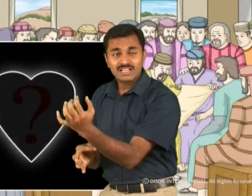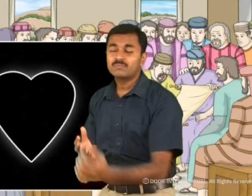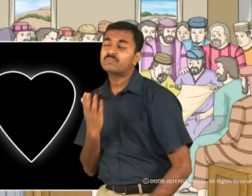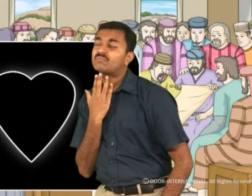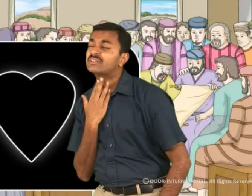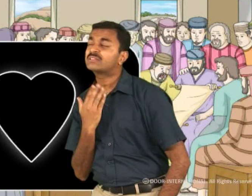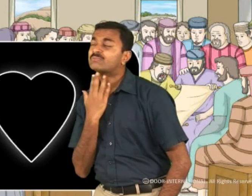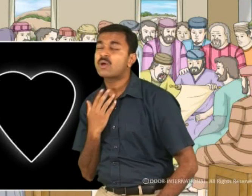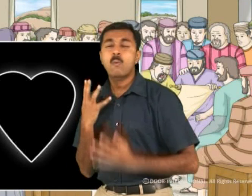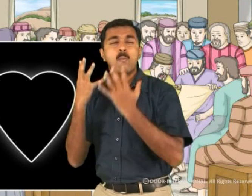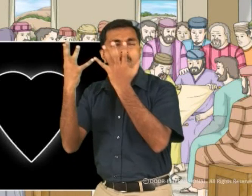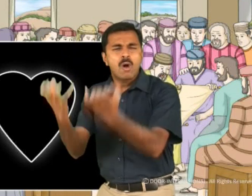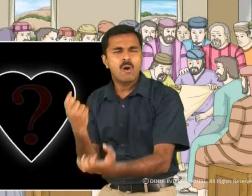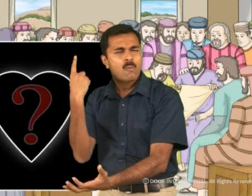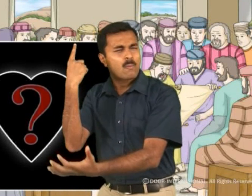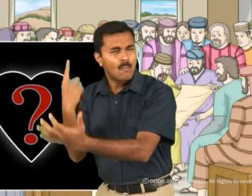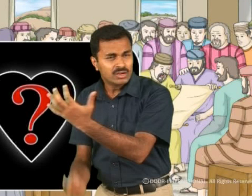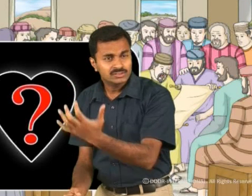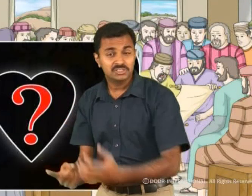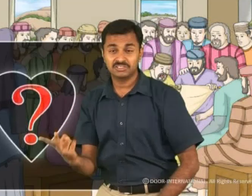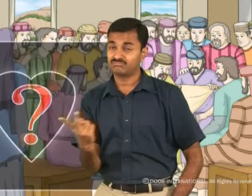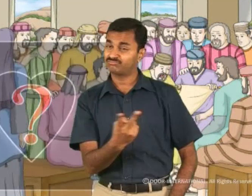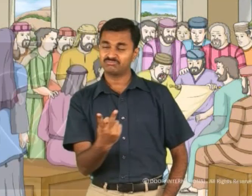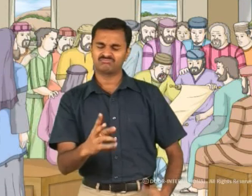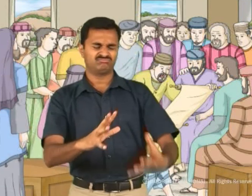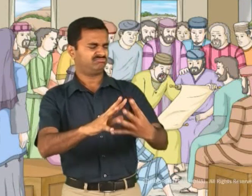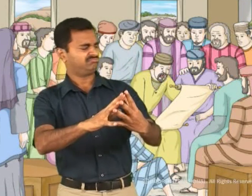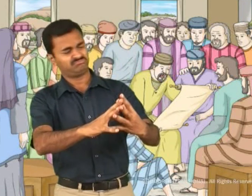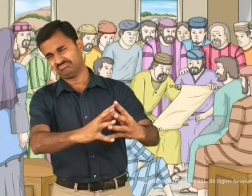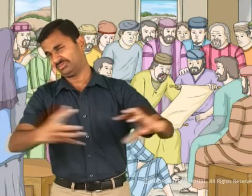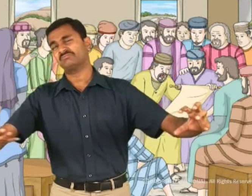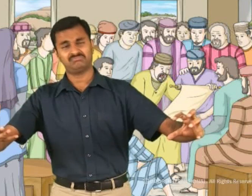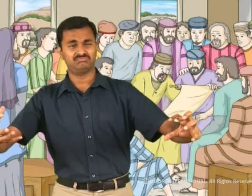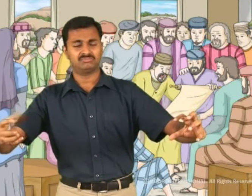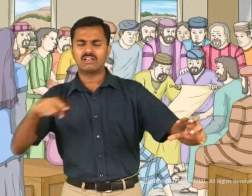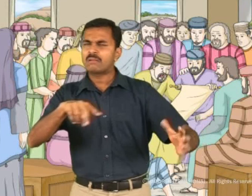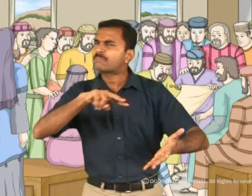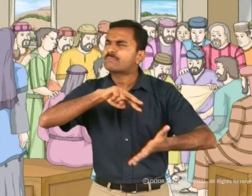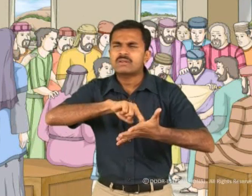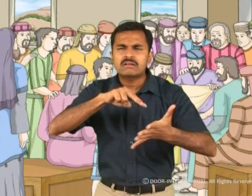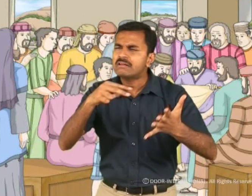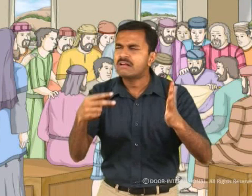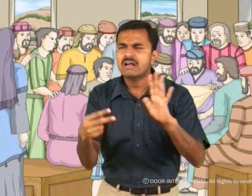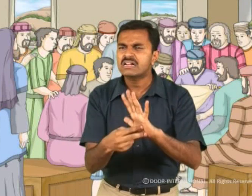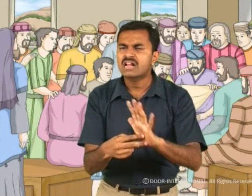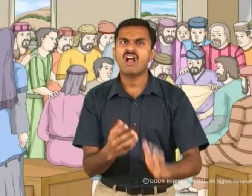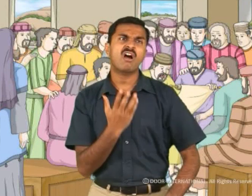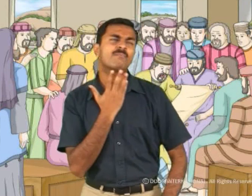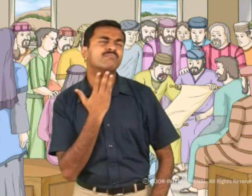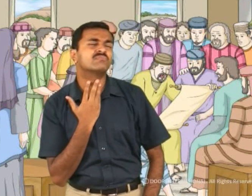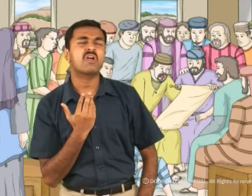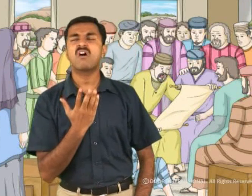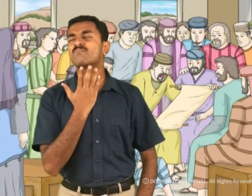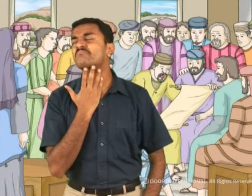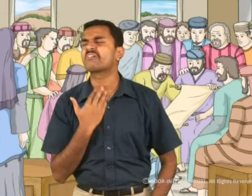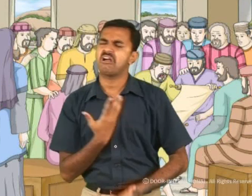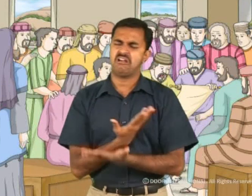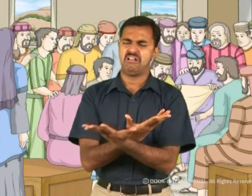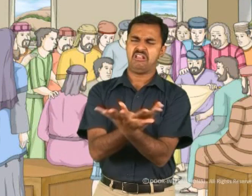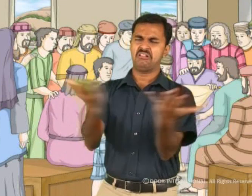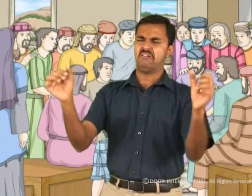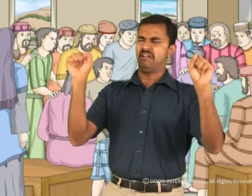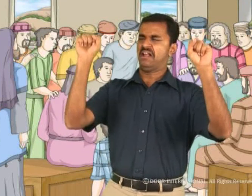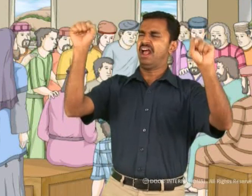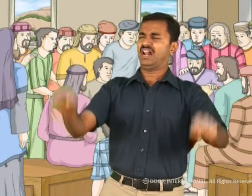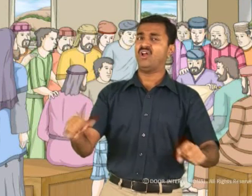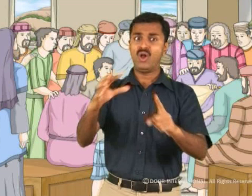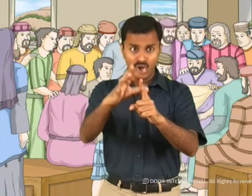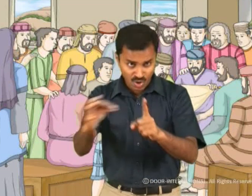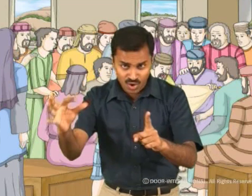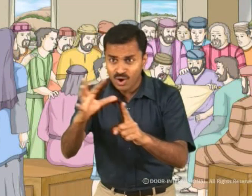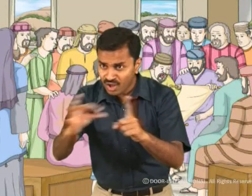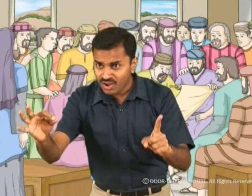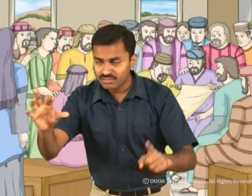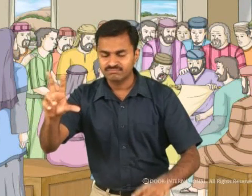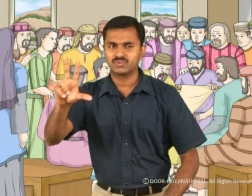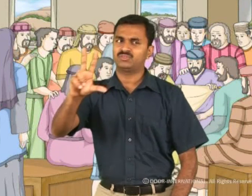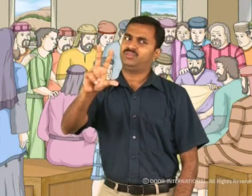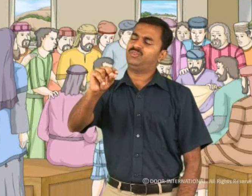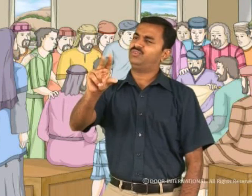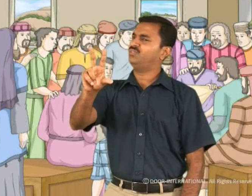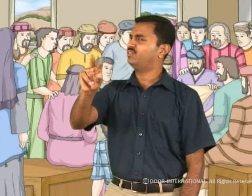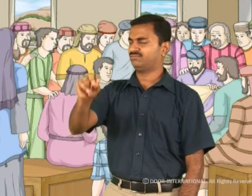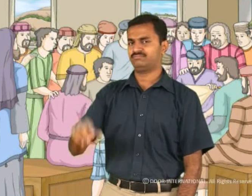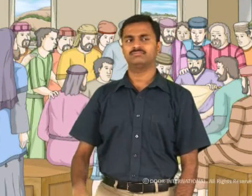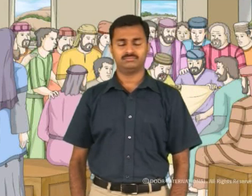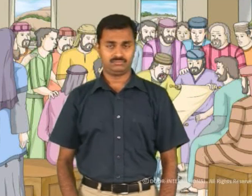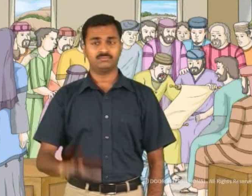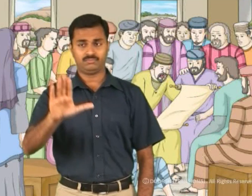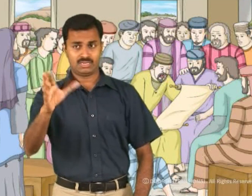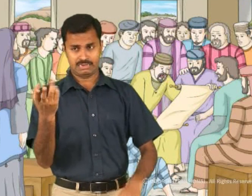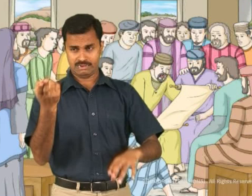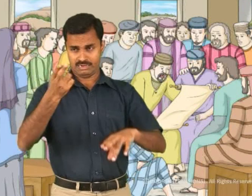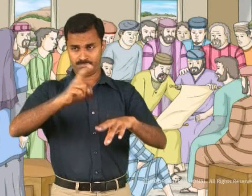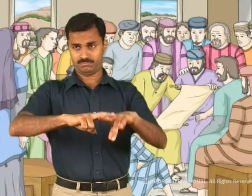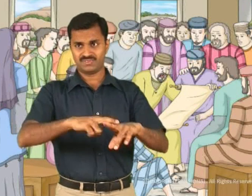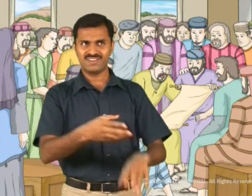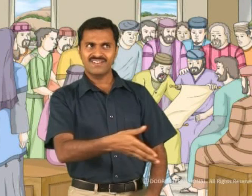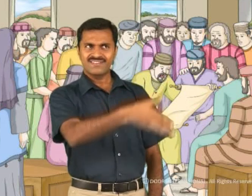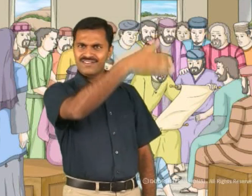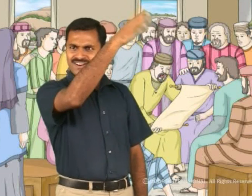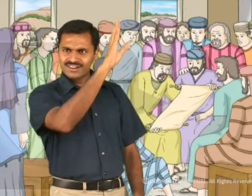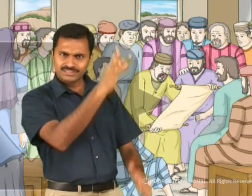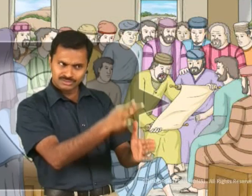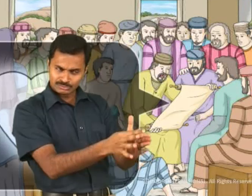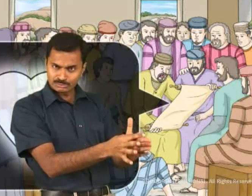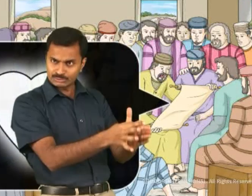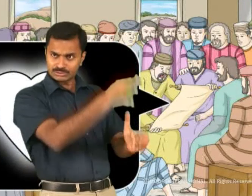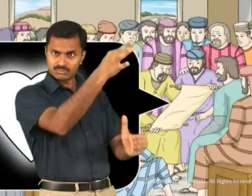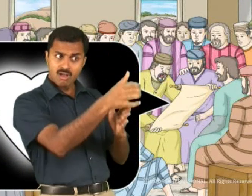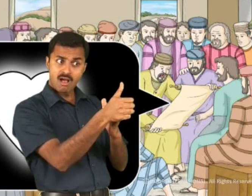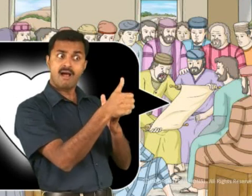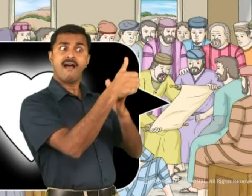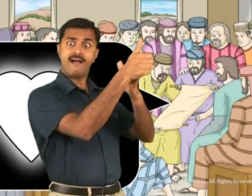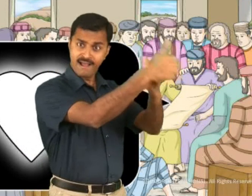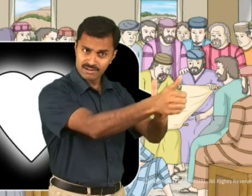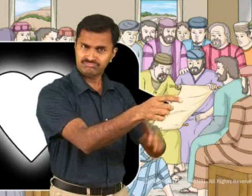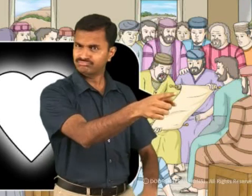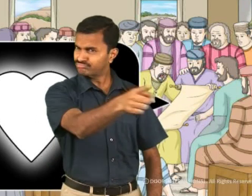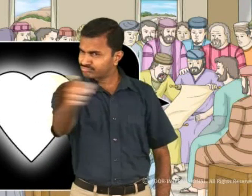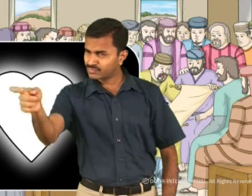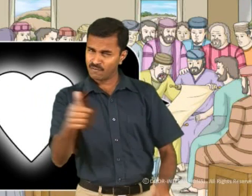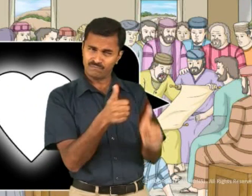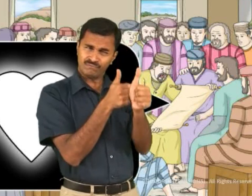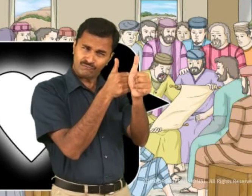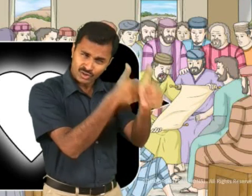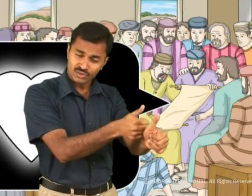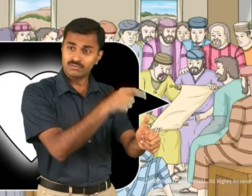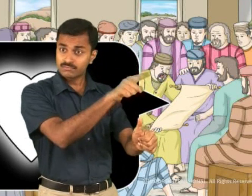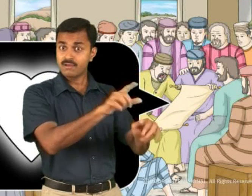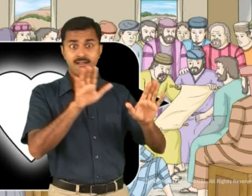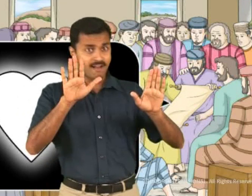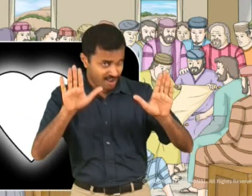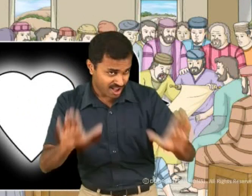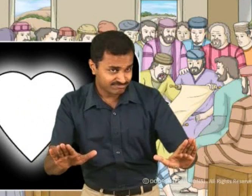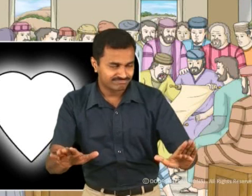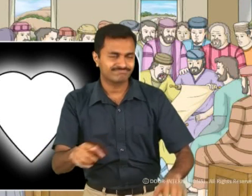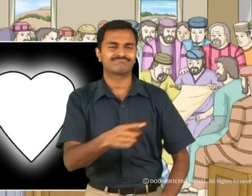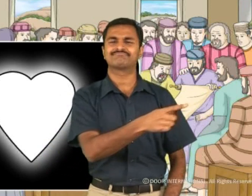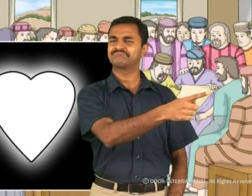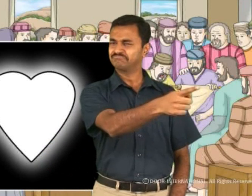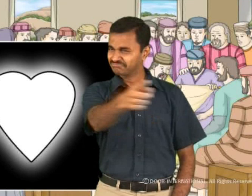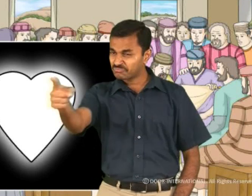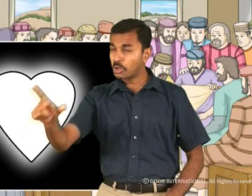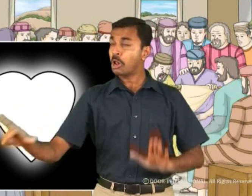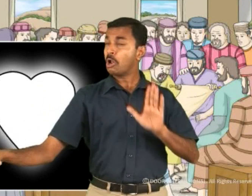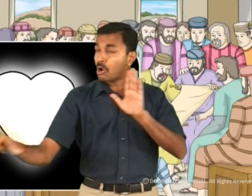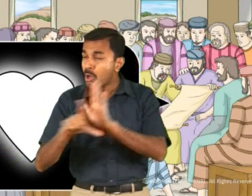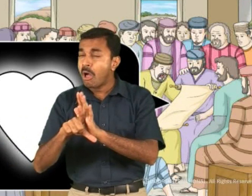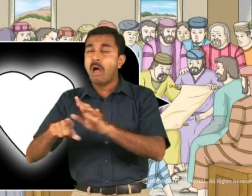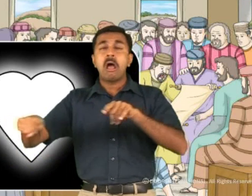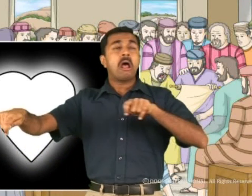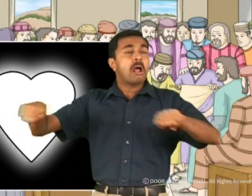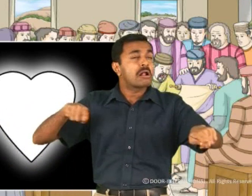They are opposed to each other, so that you do not do what you want.